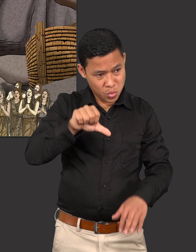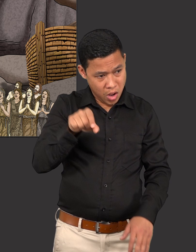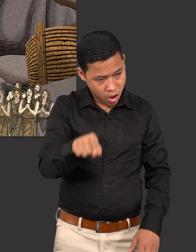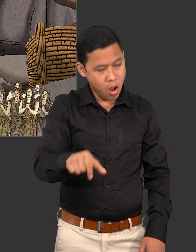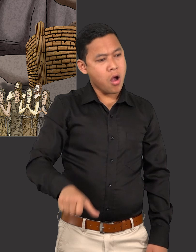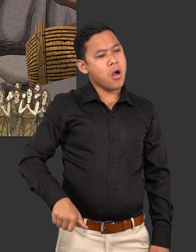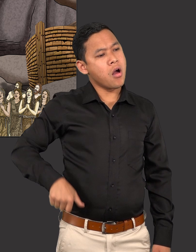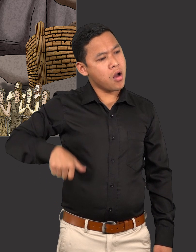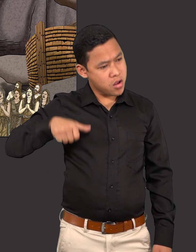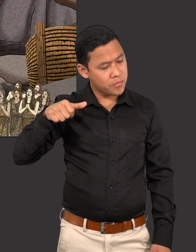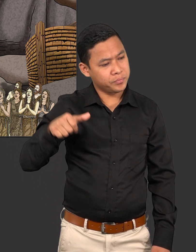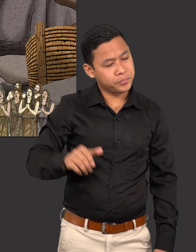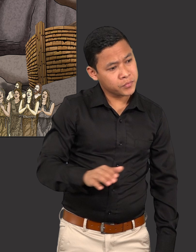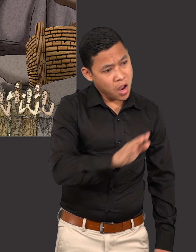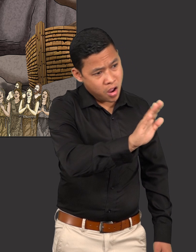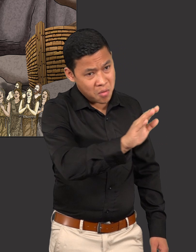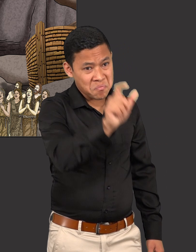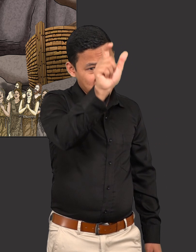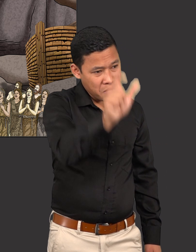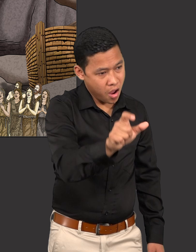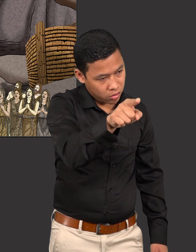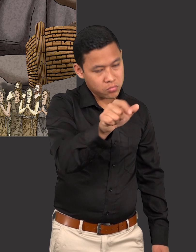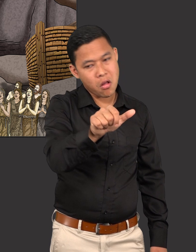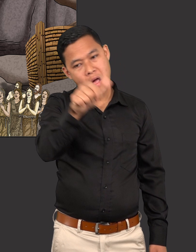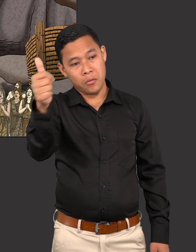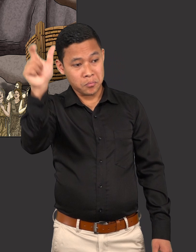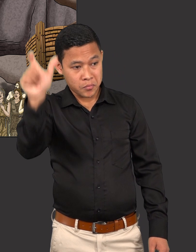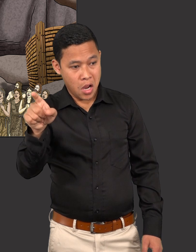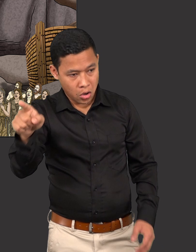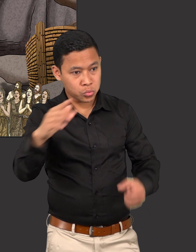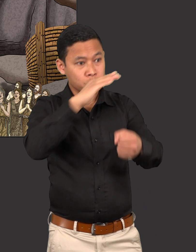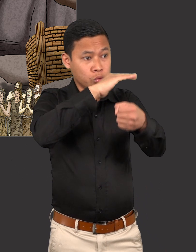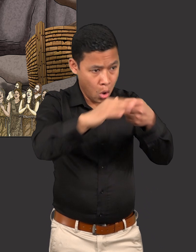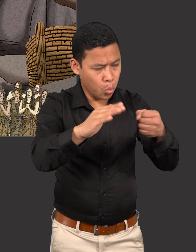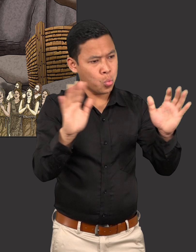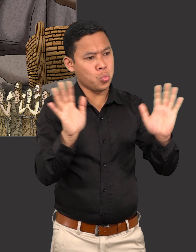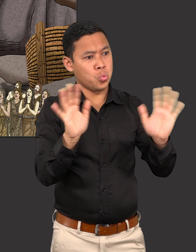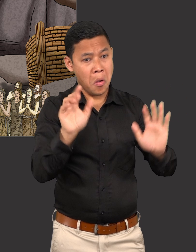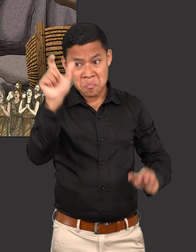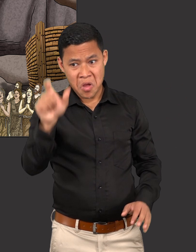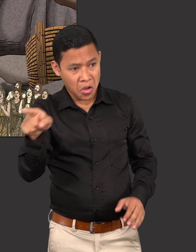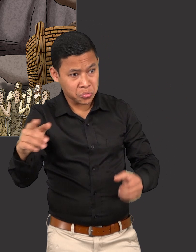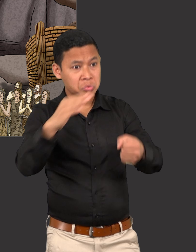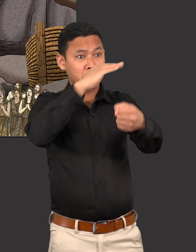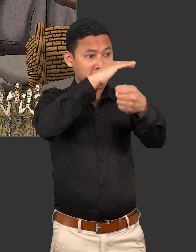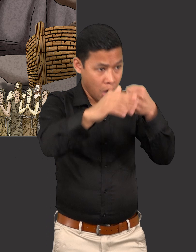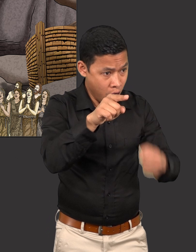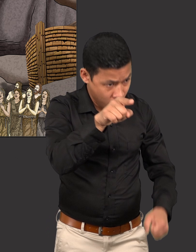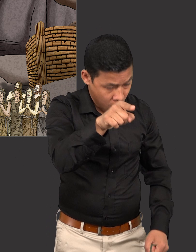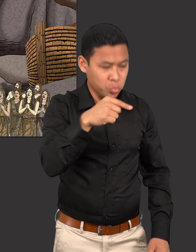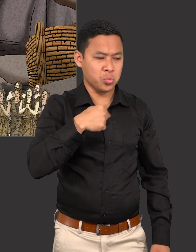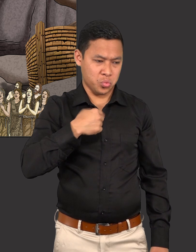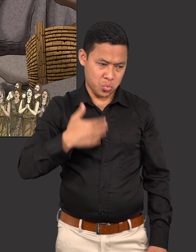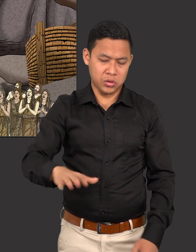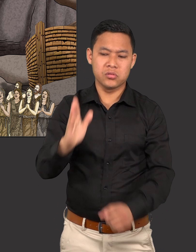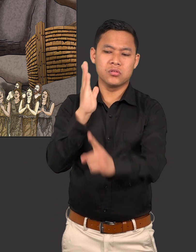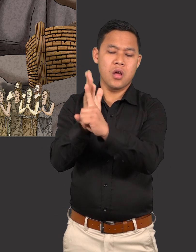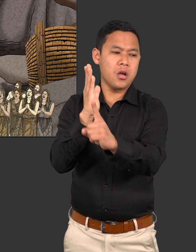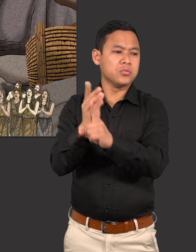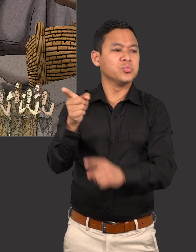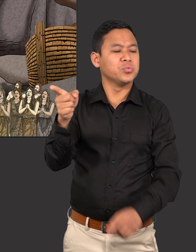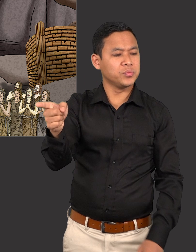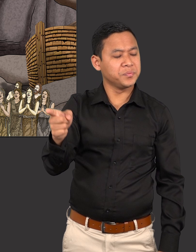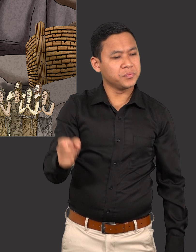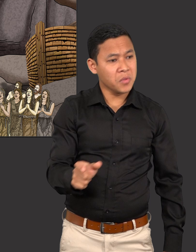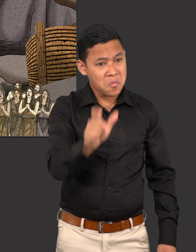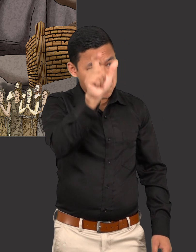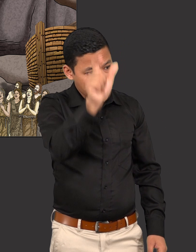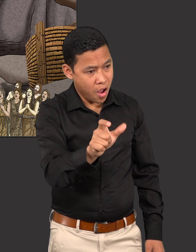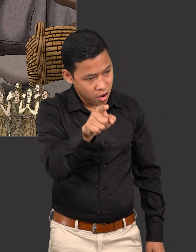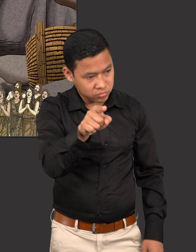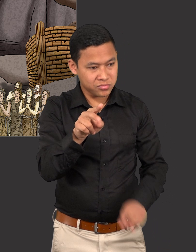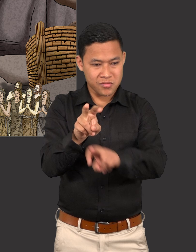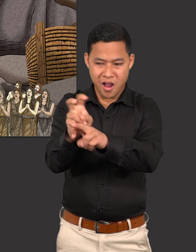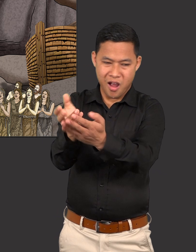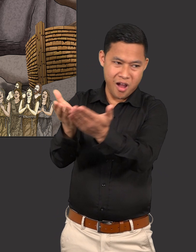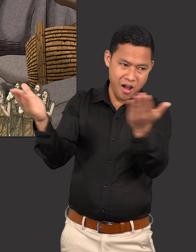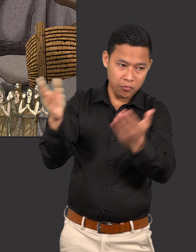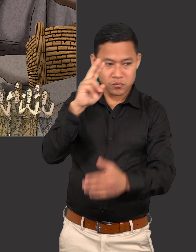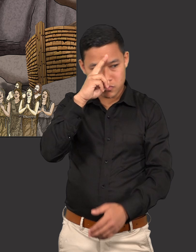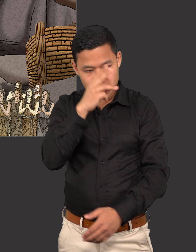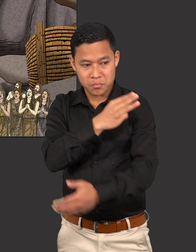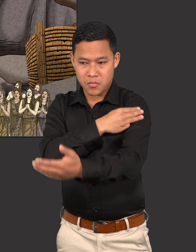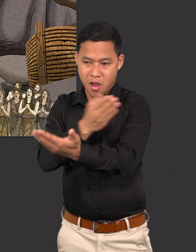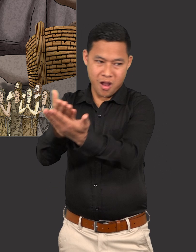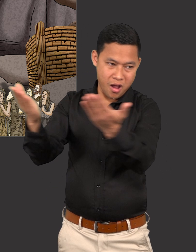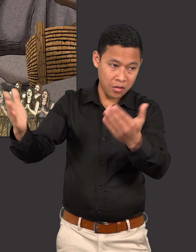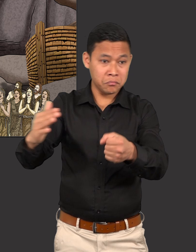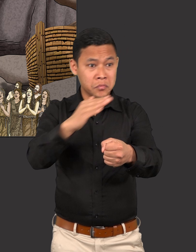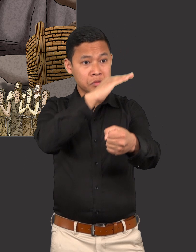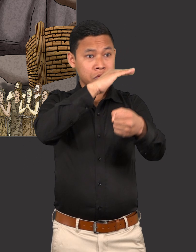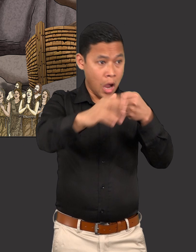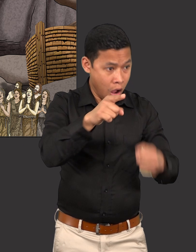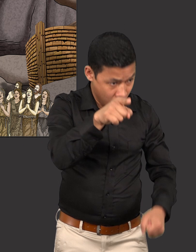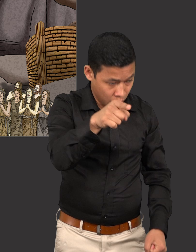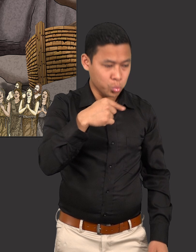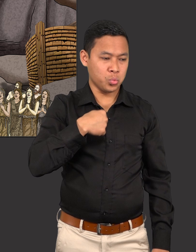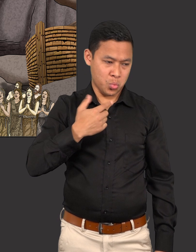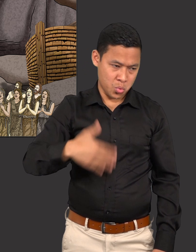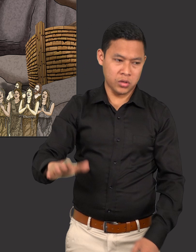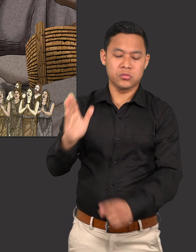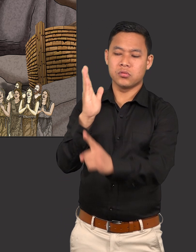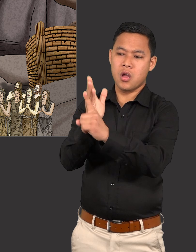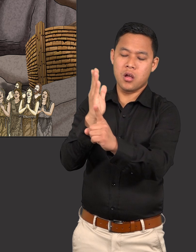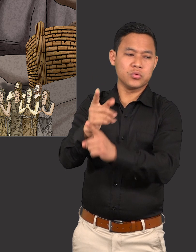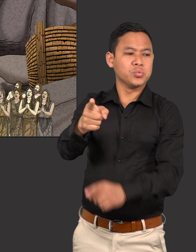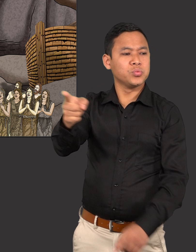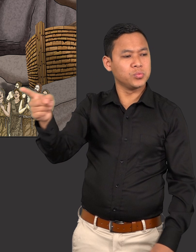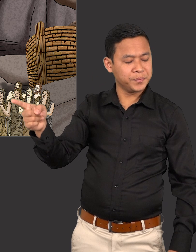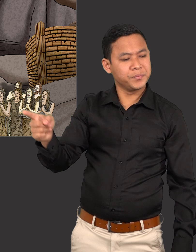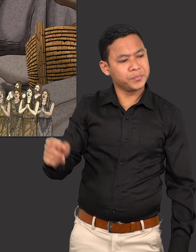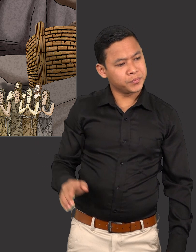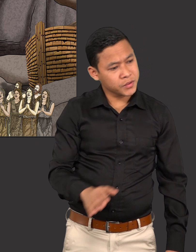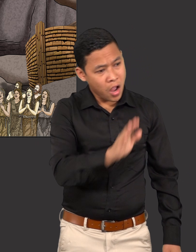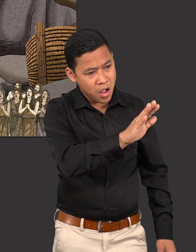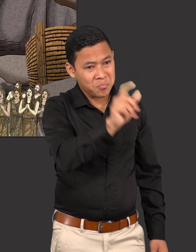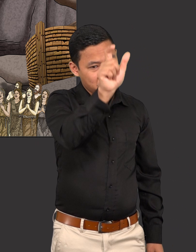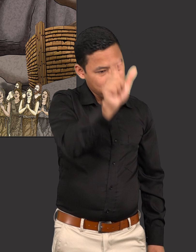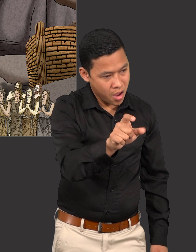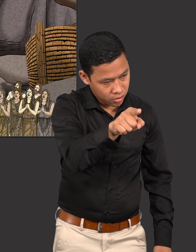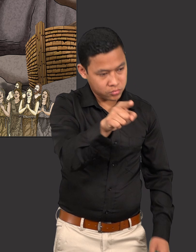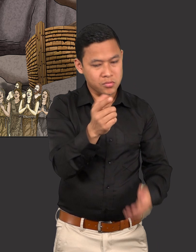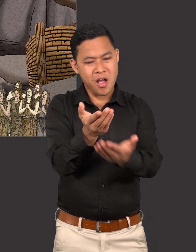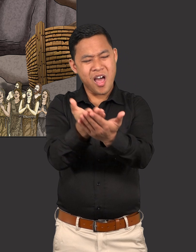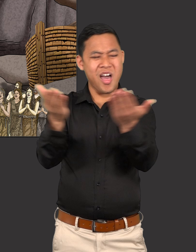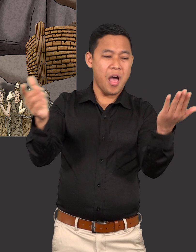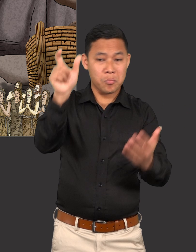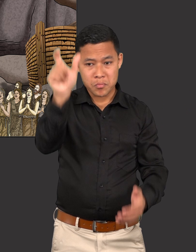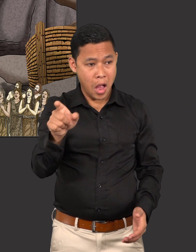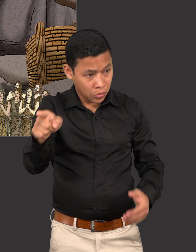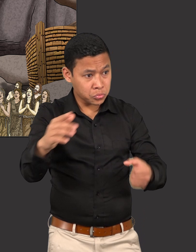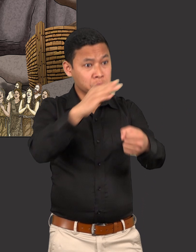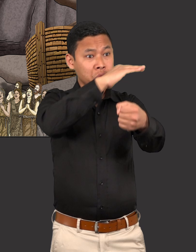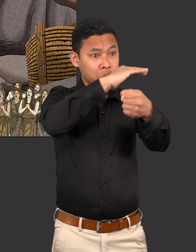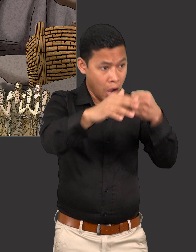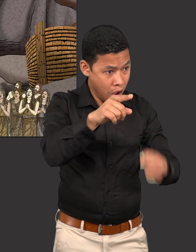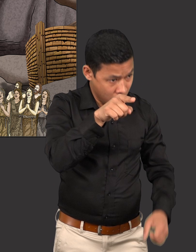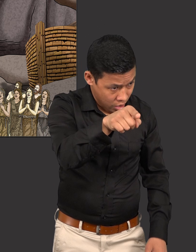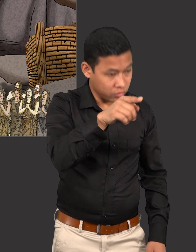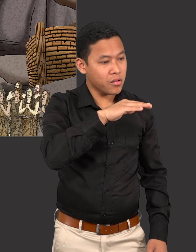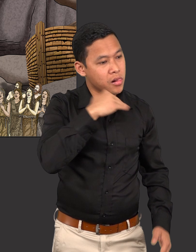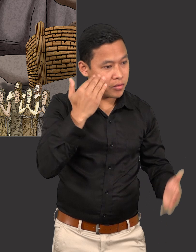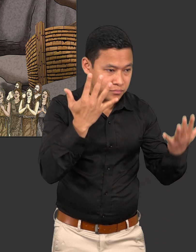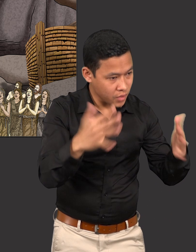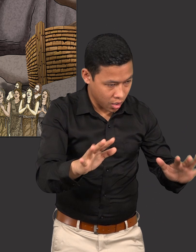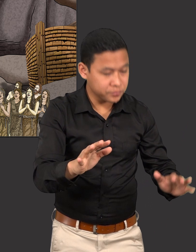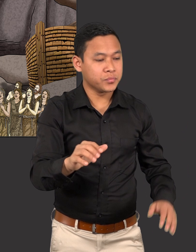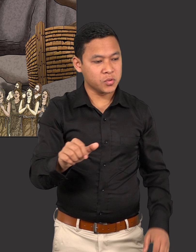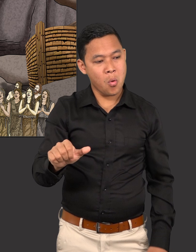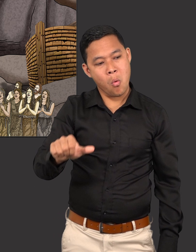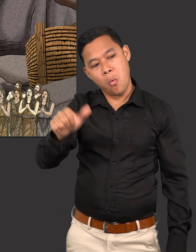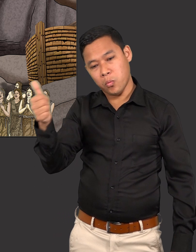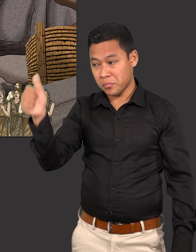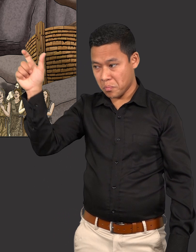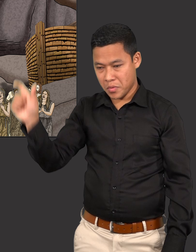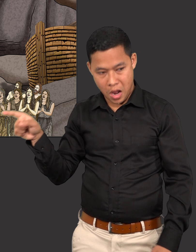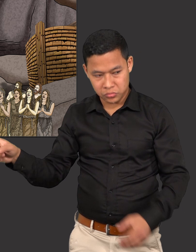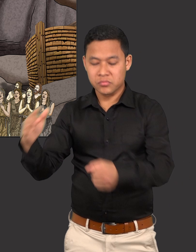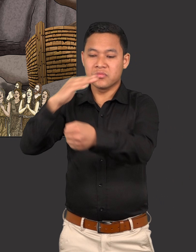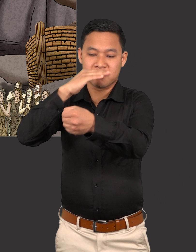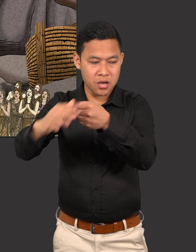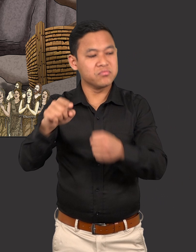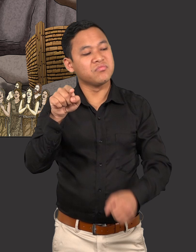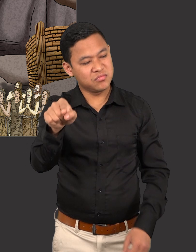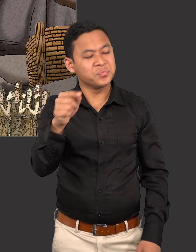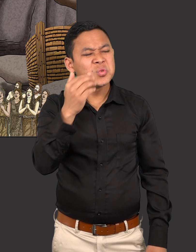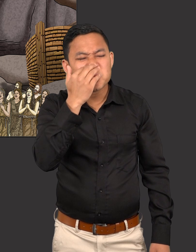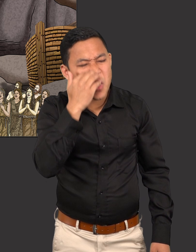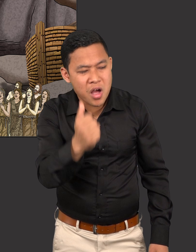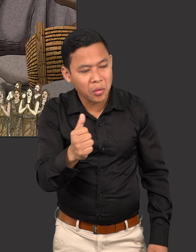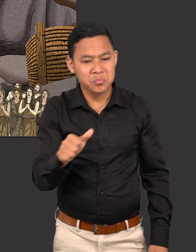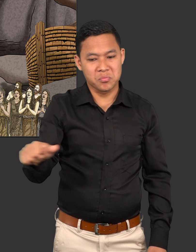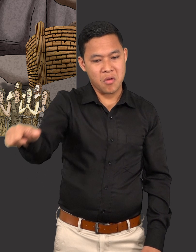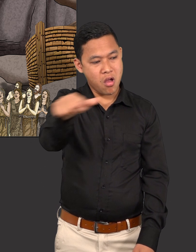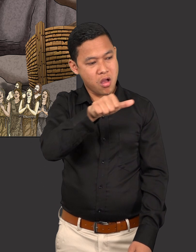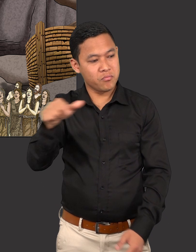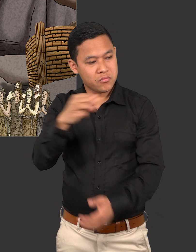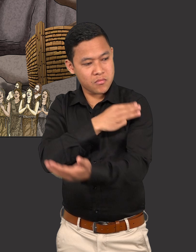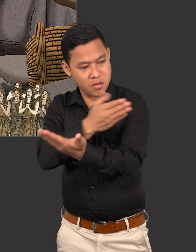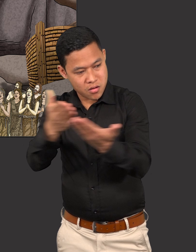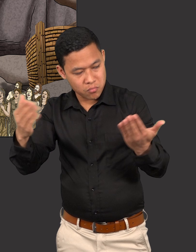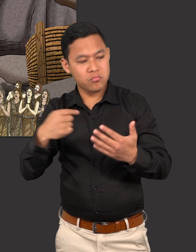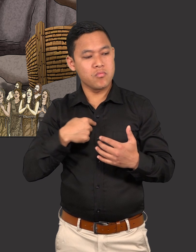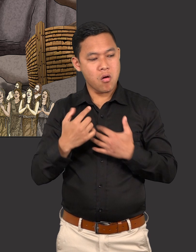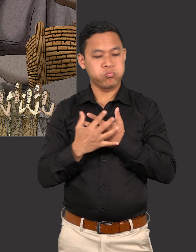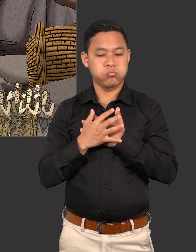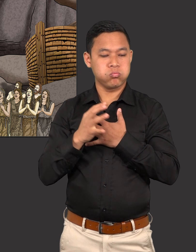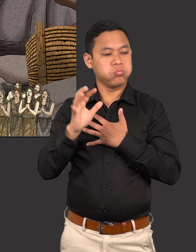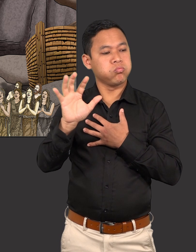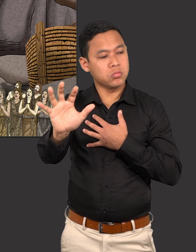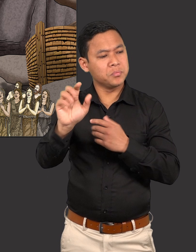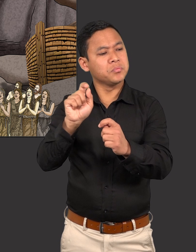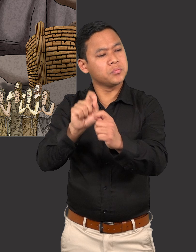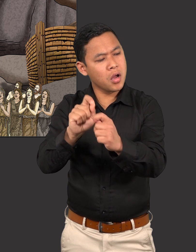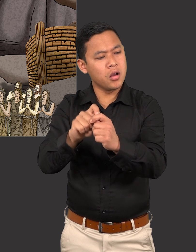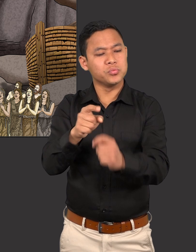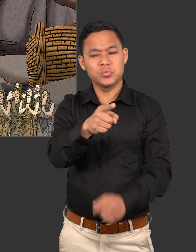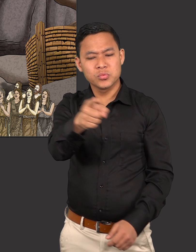I will demand an accounting from anyone who takes the life of his fellow man: Whoever sheds the blood of man, by man his blood will be shed; for in His own image God has made mankind. But as for you, be fruitful and multiply;